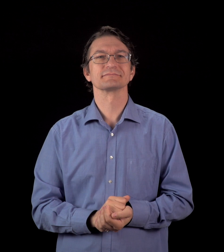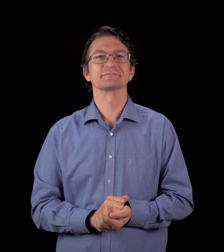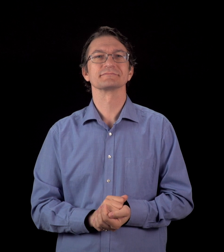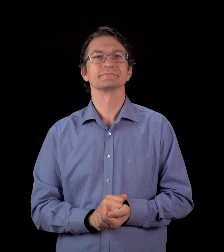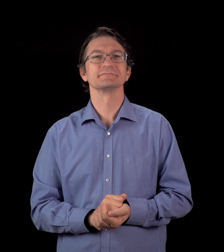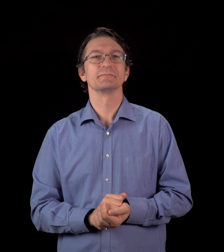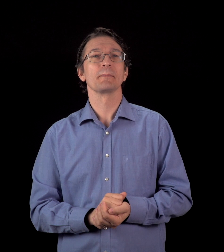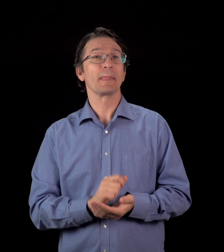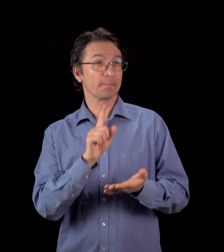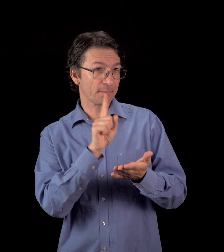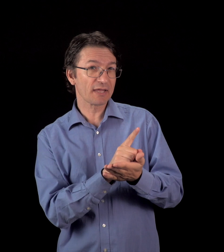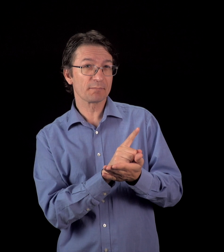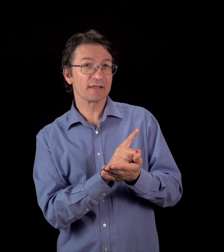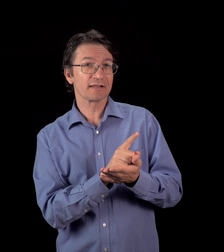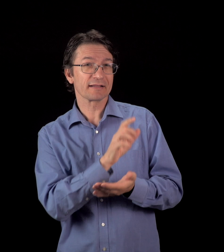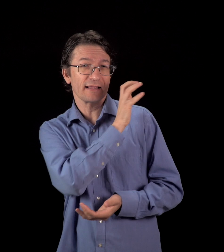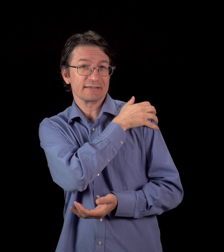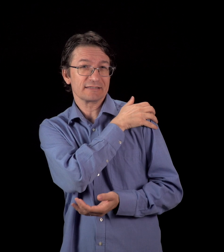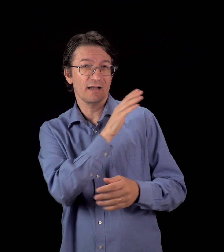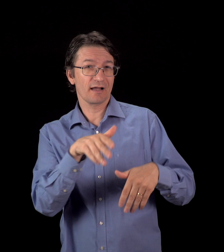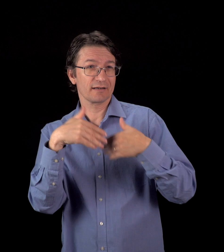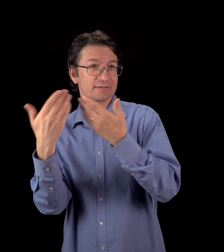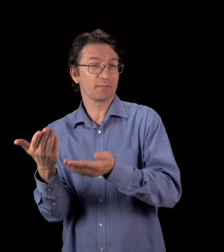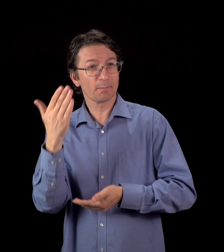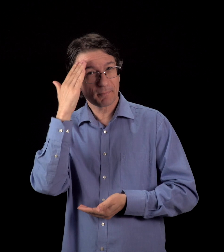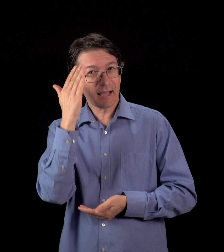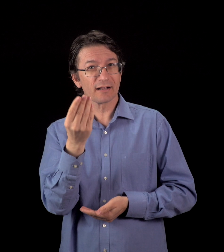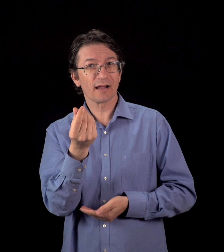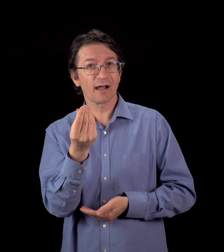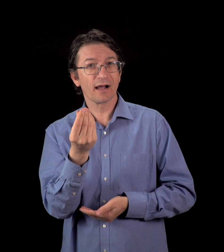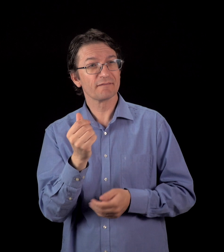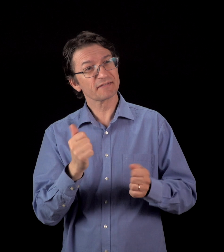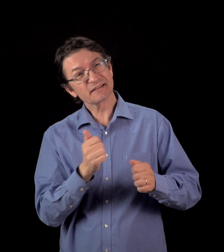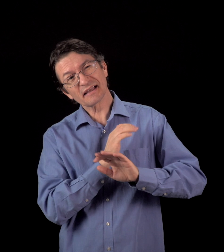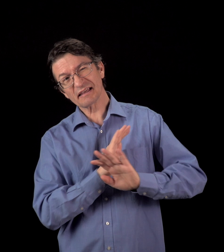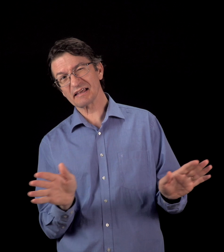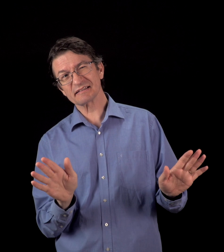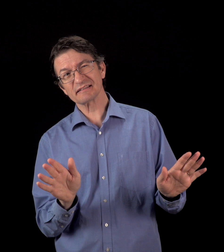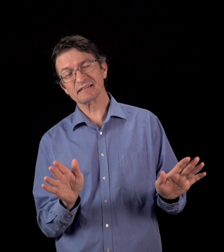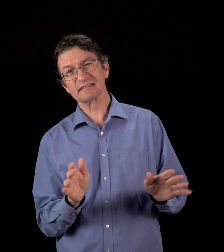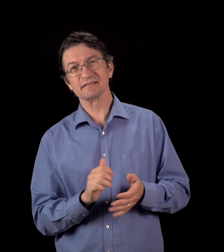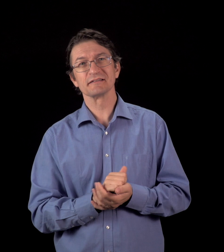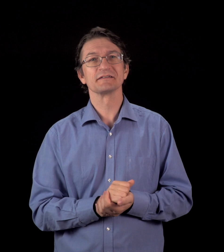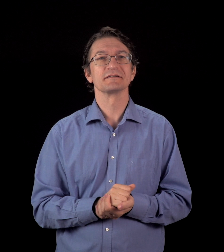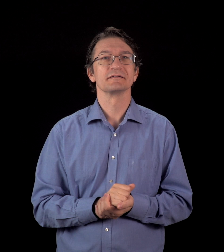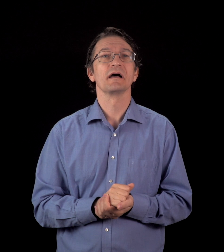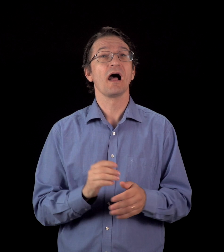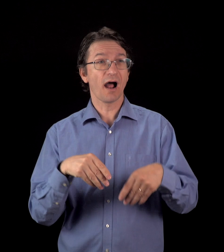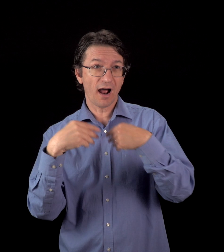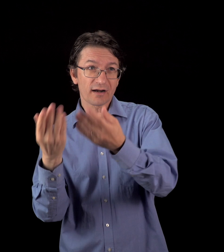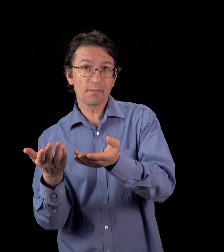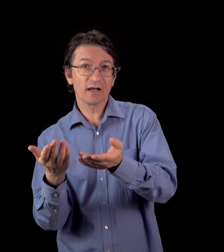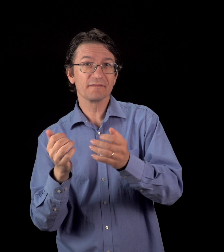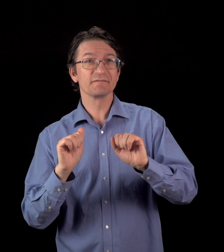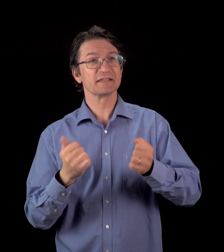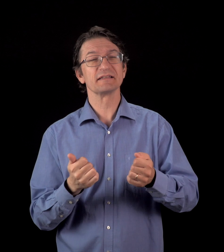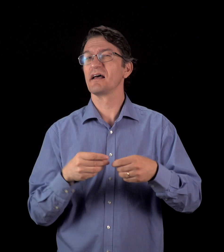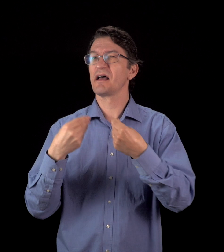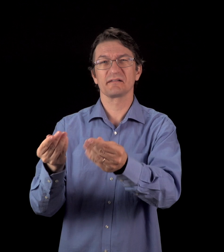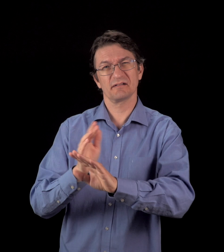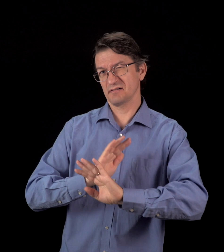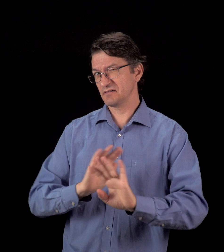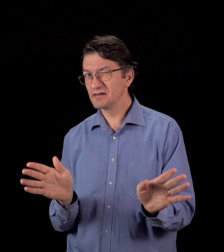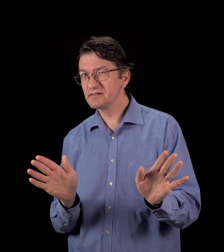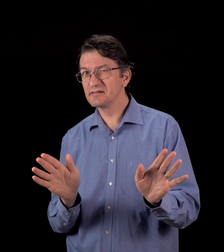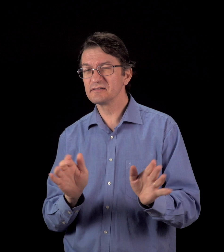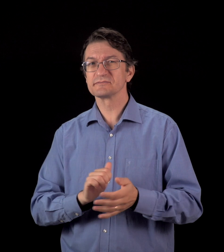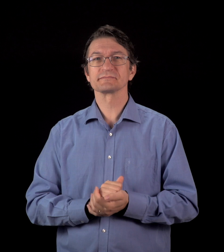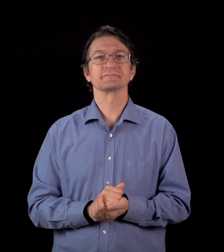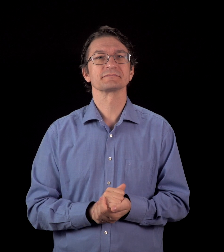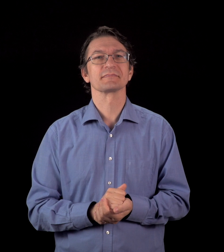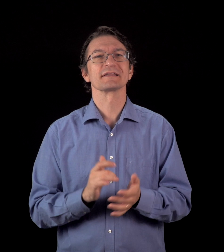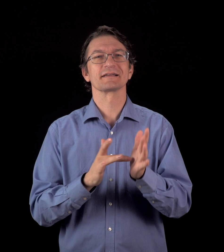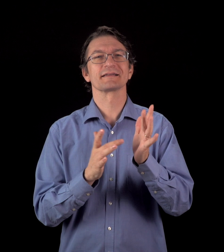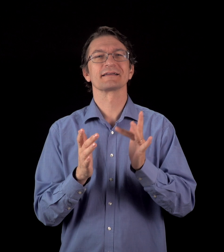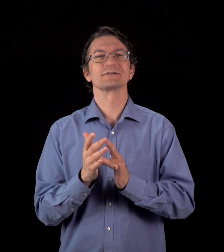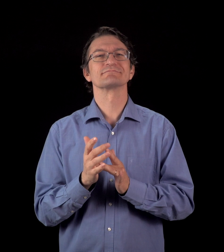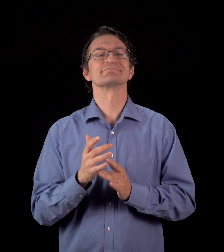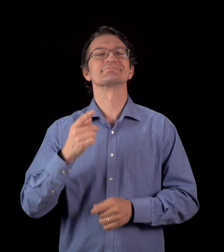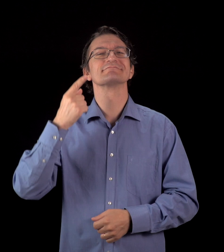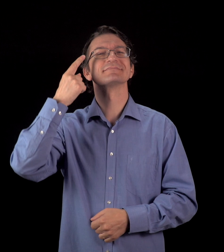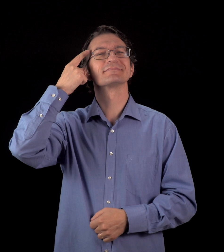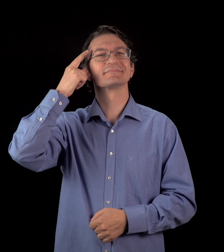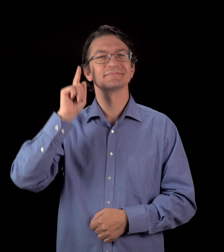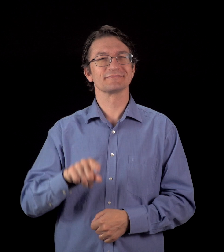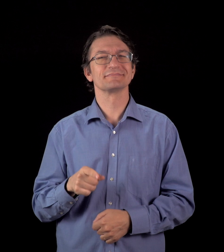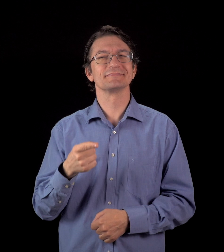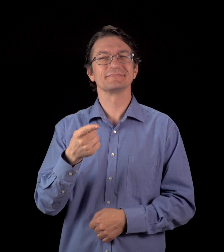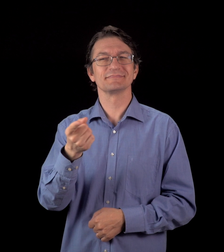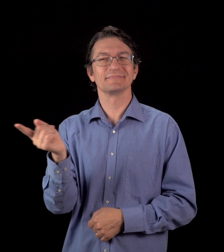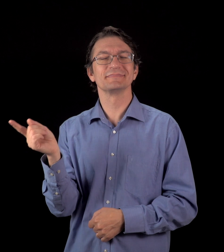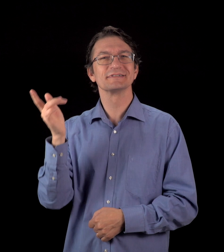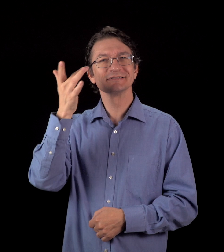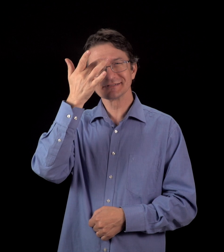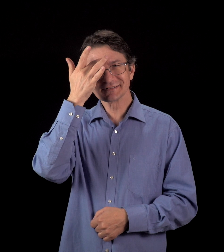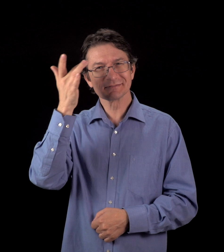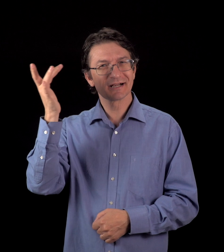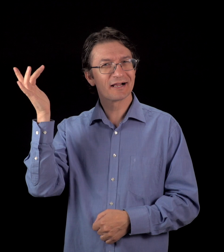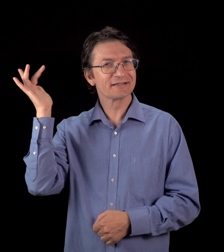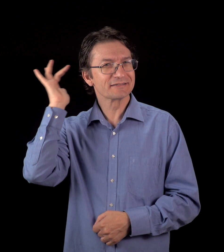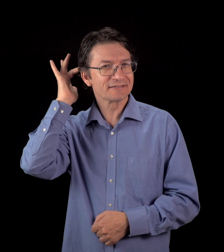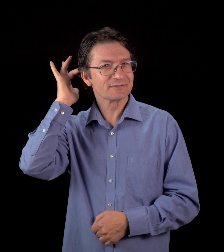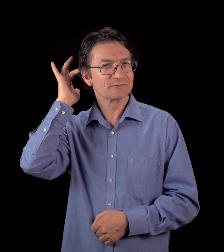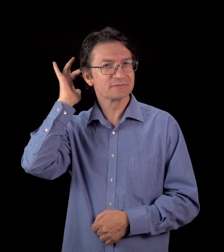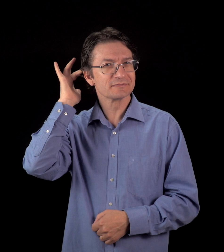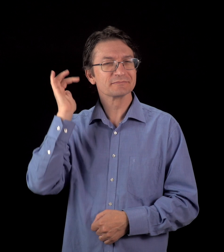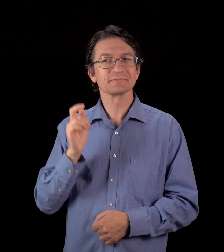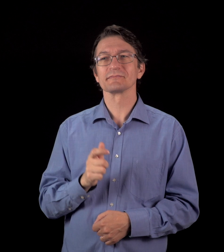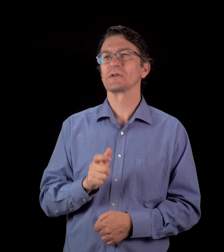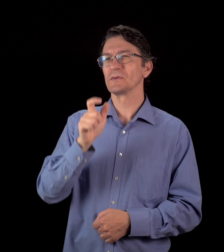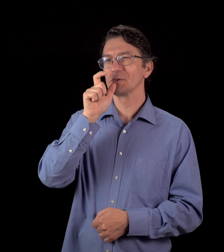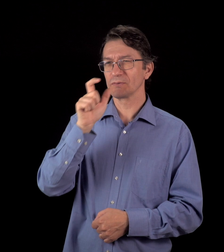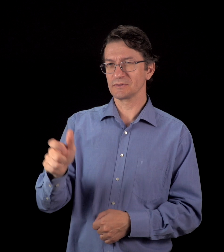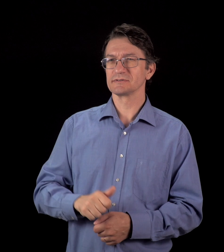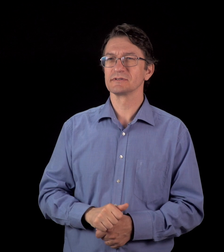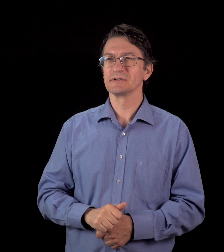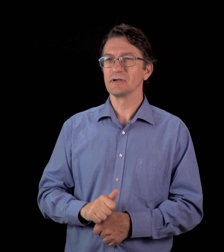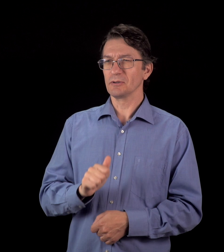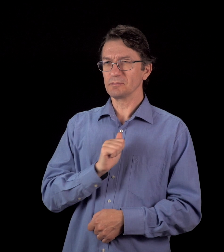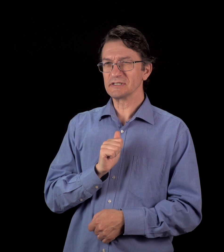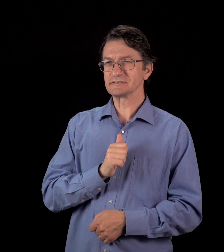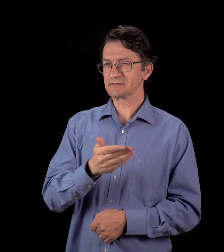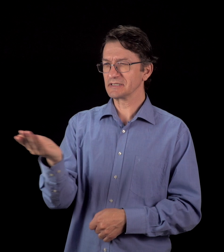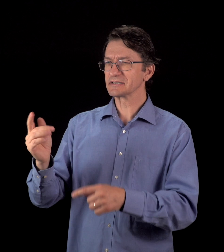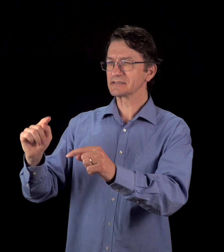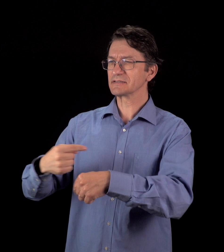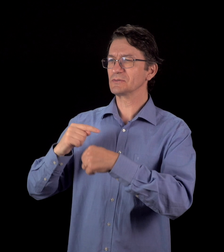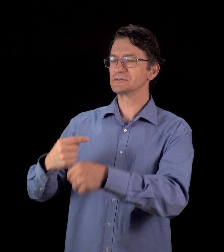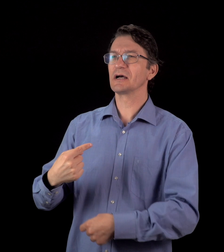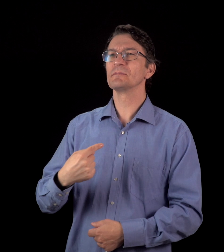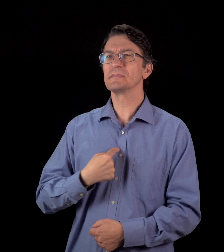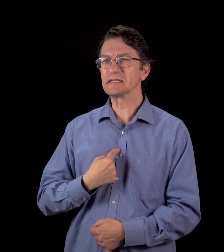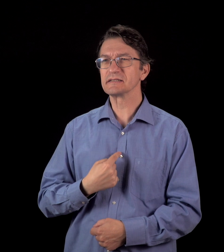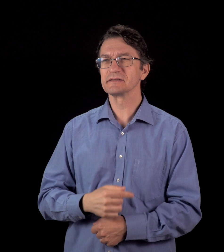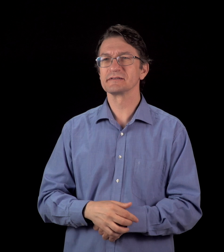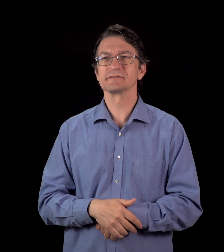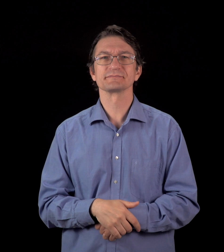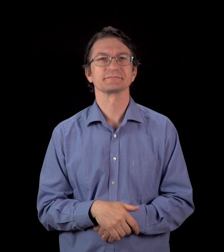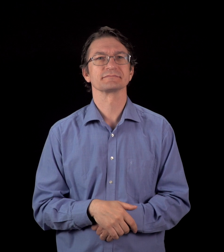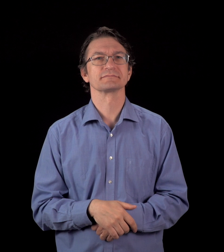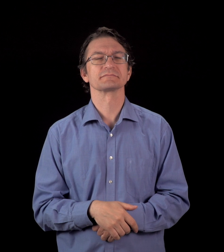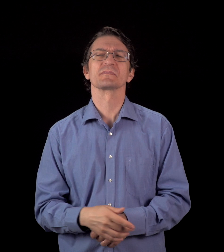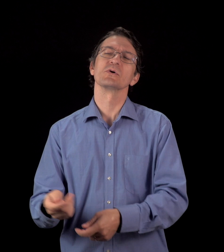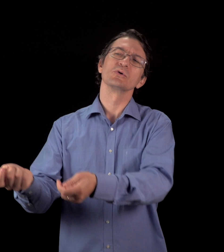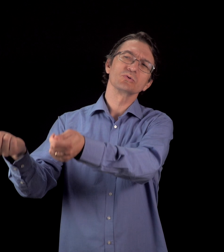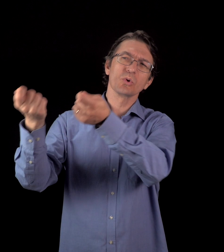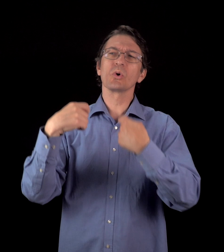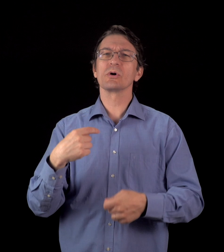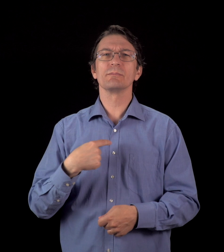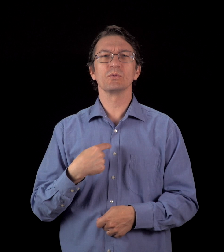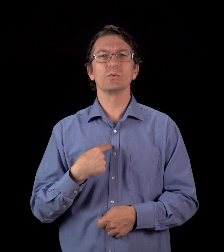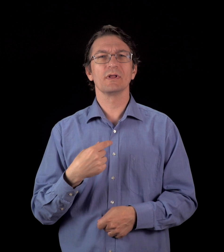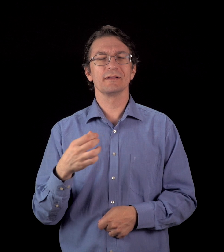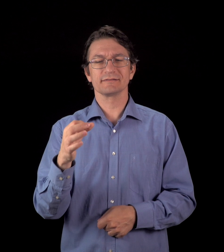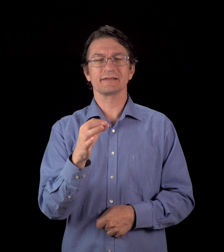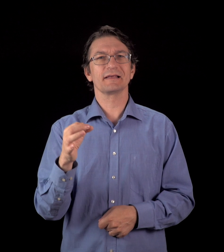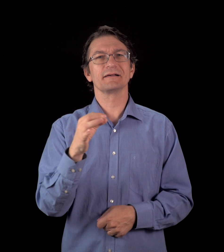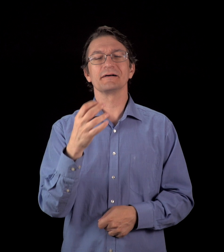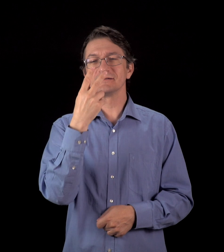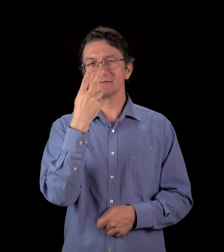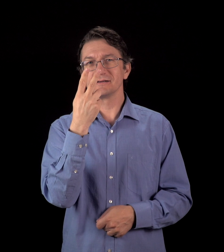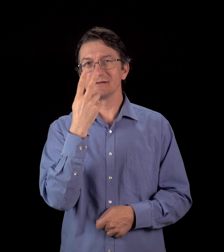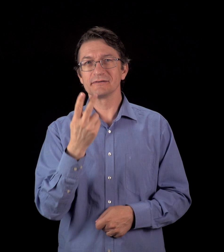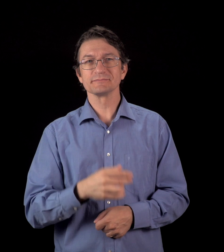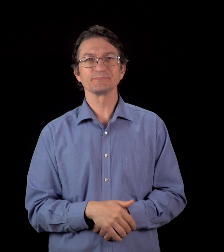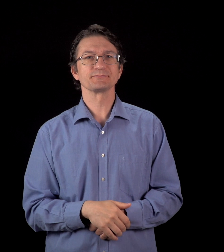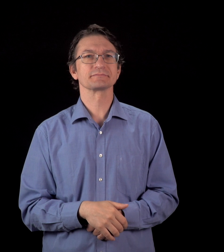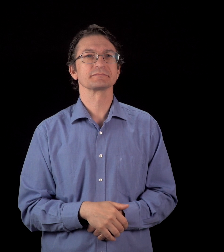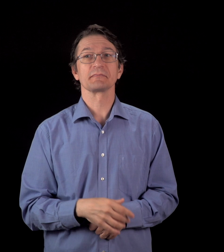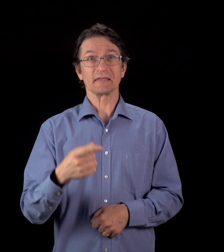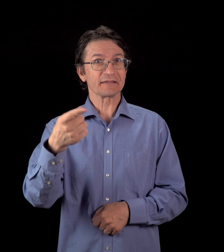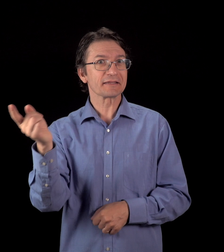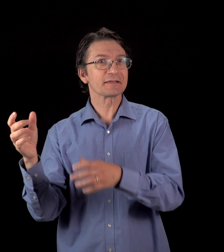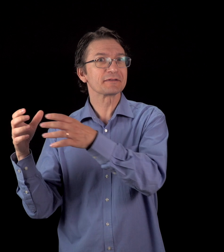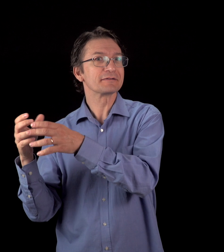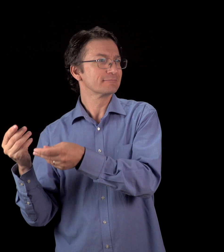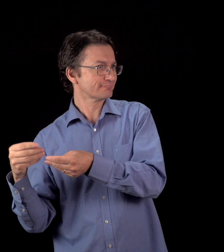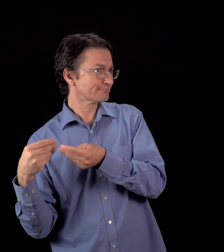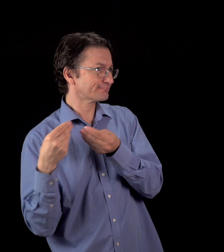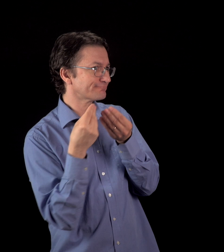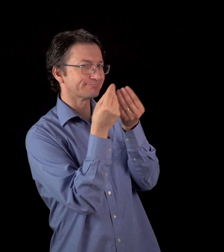Should we pay them or not?” But Jesus saw through their hypocrisy and said, “Why are you testing Me? Bring Me a denarius to inspect.”